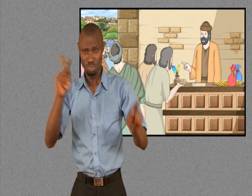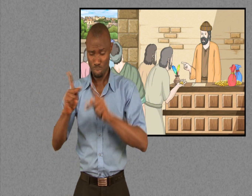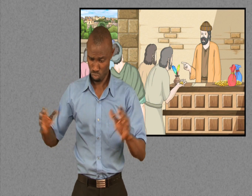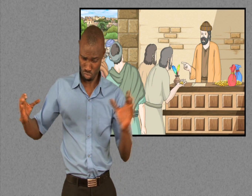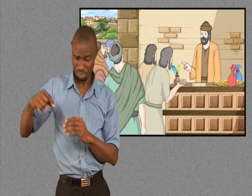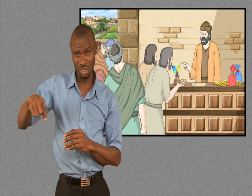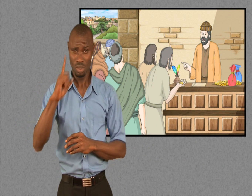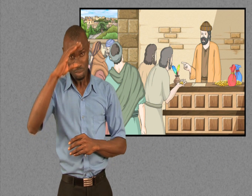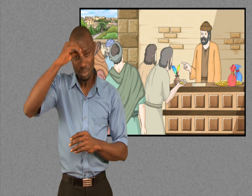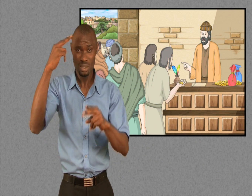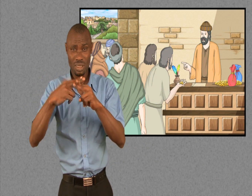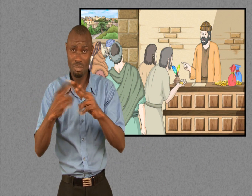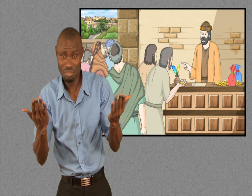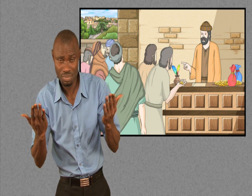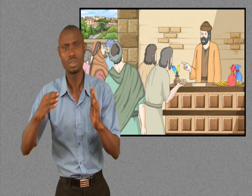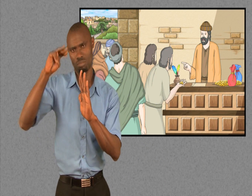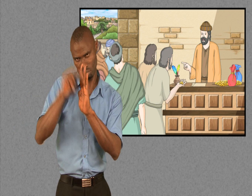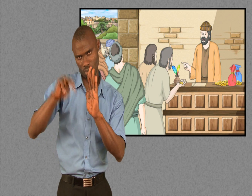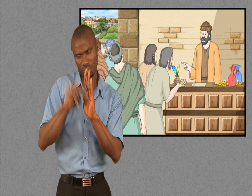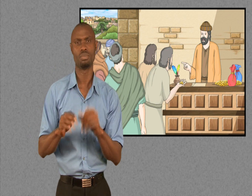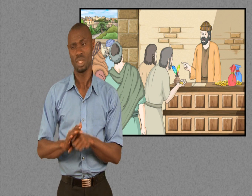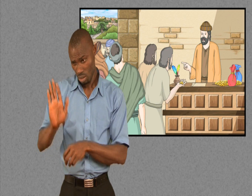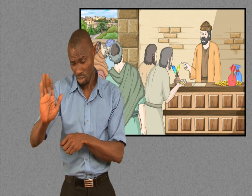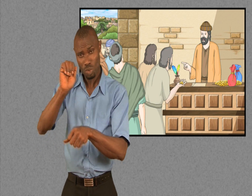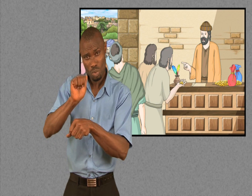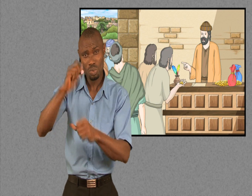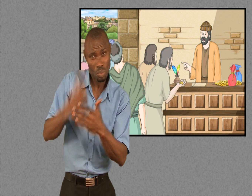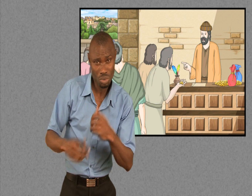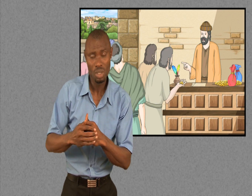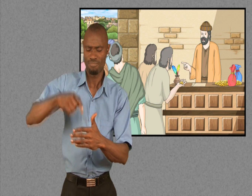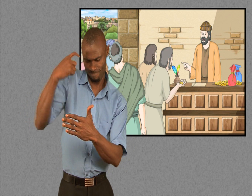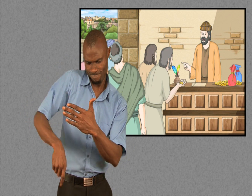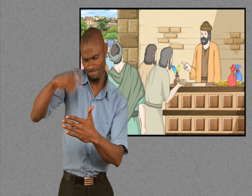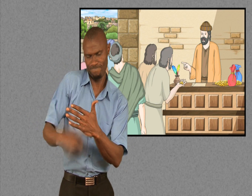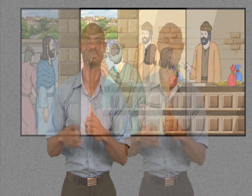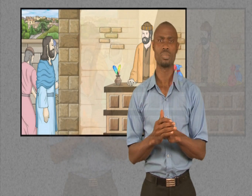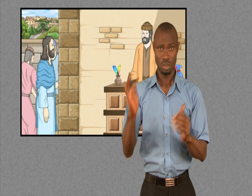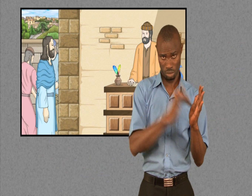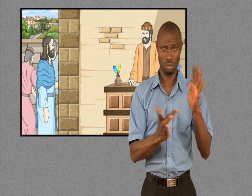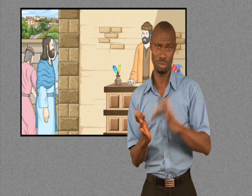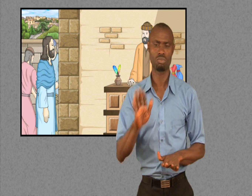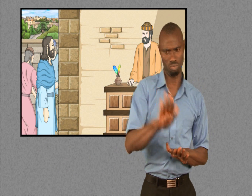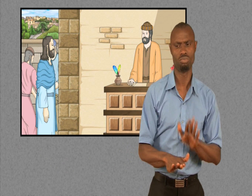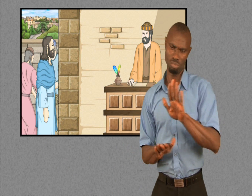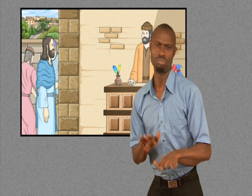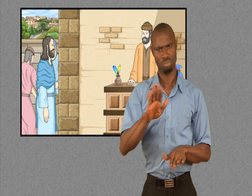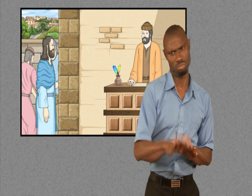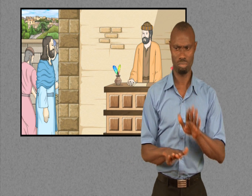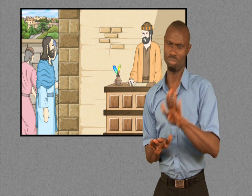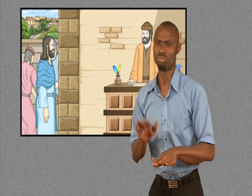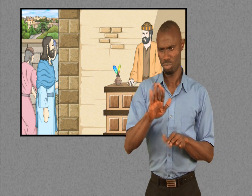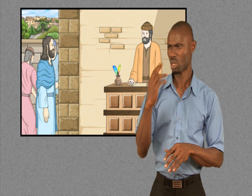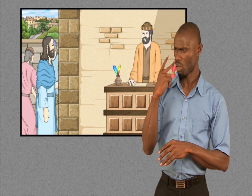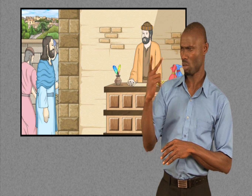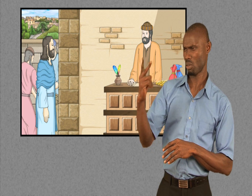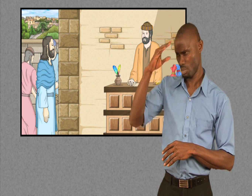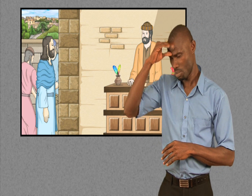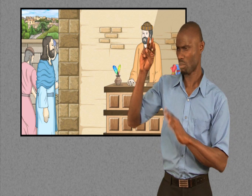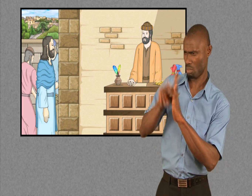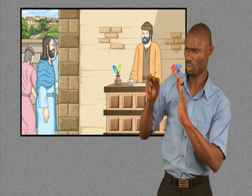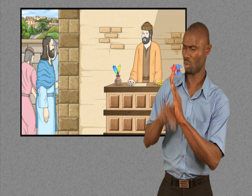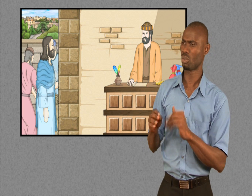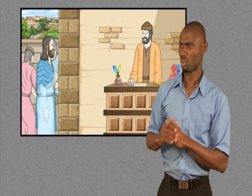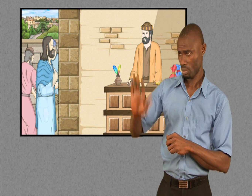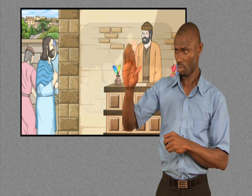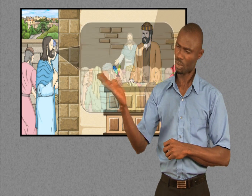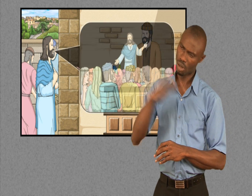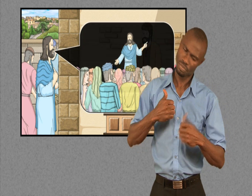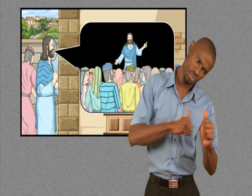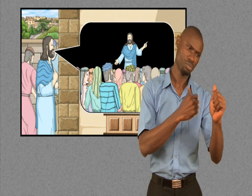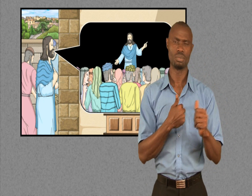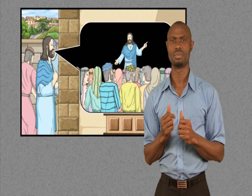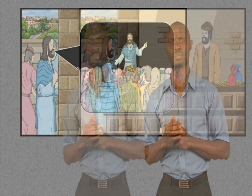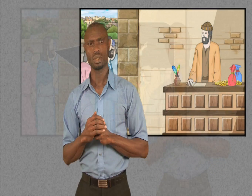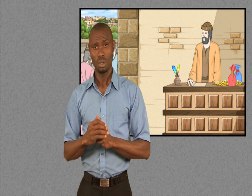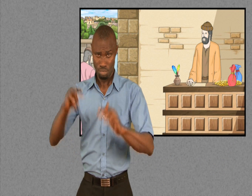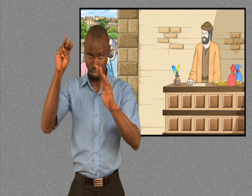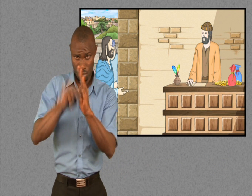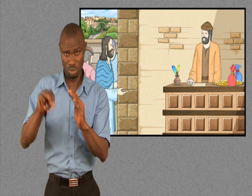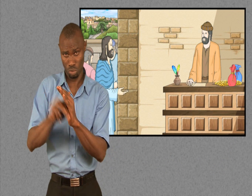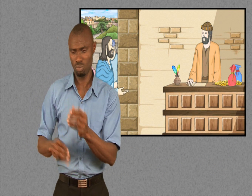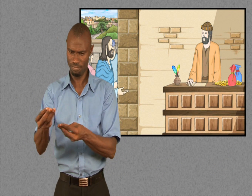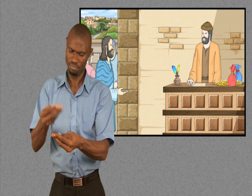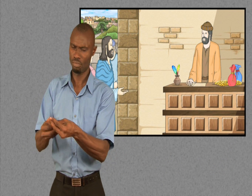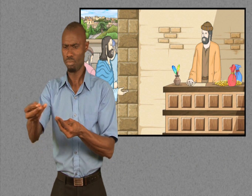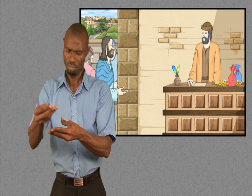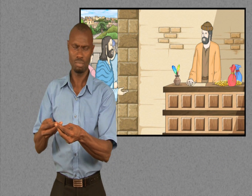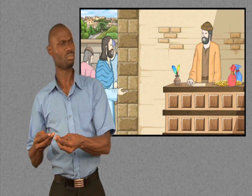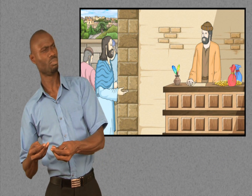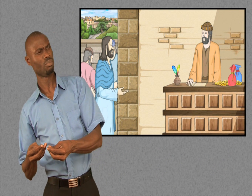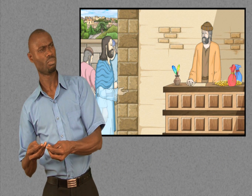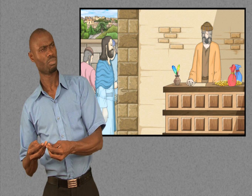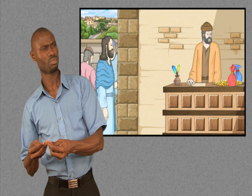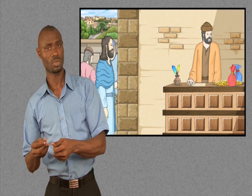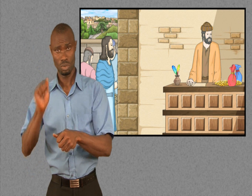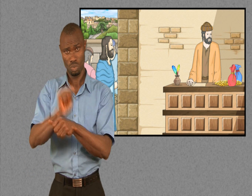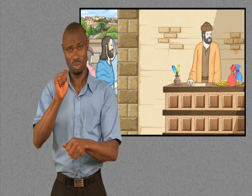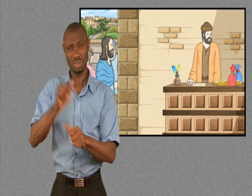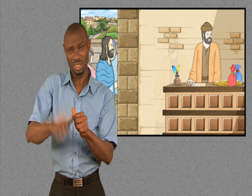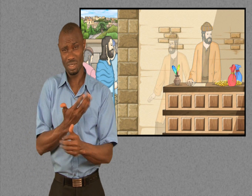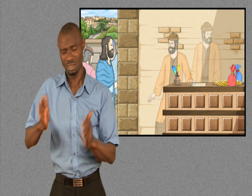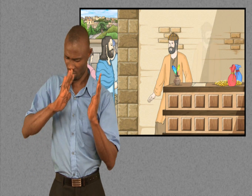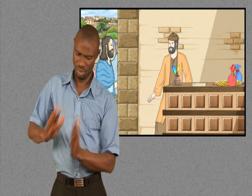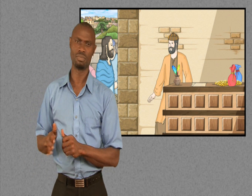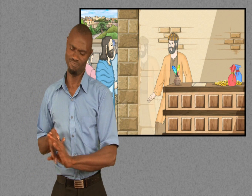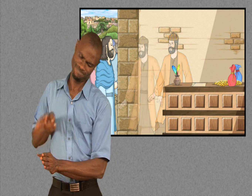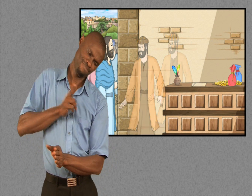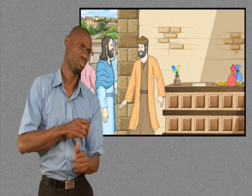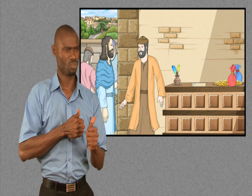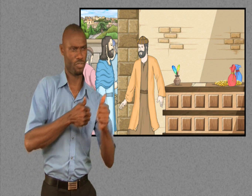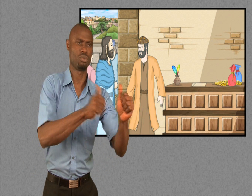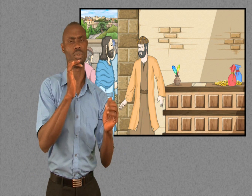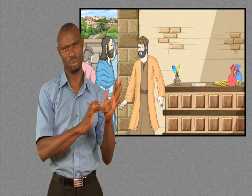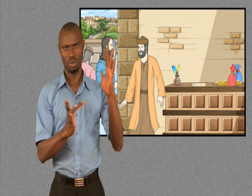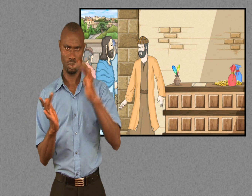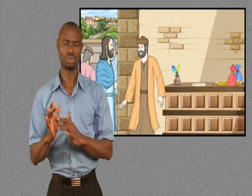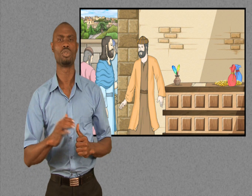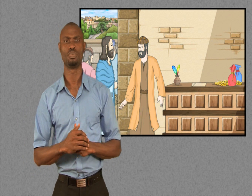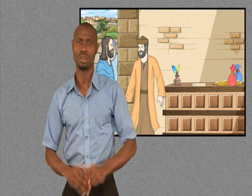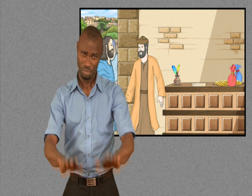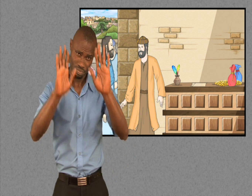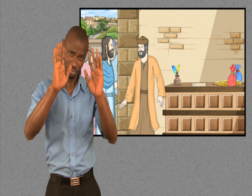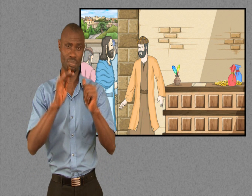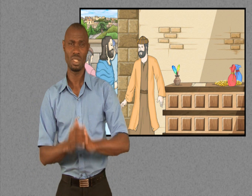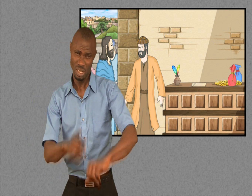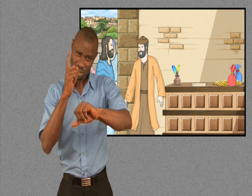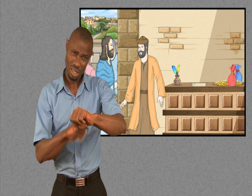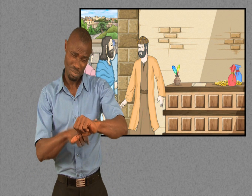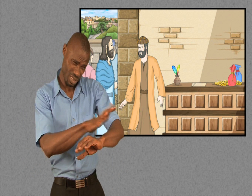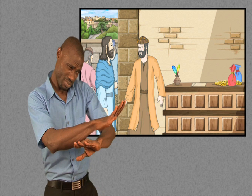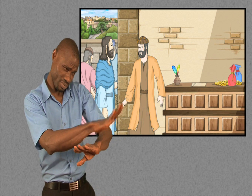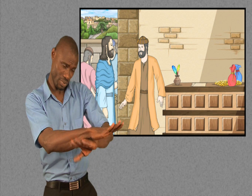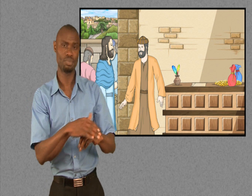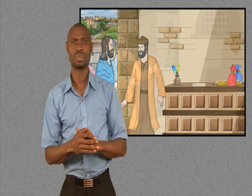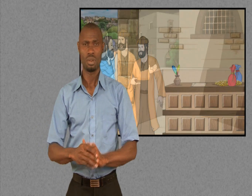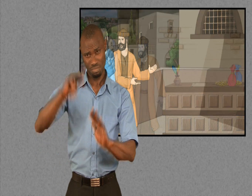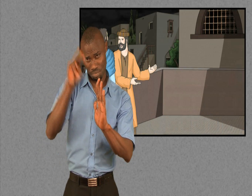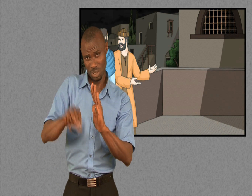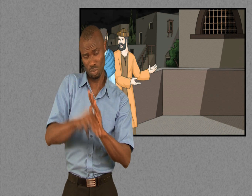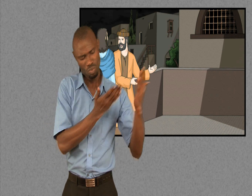“Follow Me,” He told him, and Levi got up and followed Him.